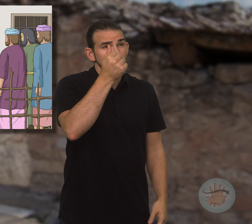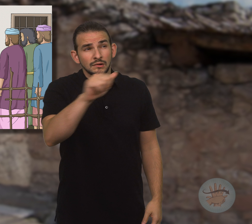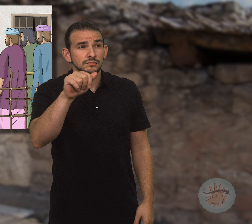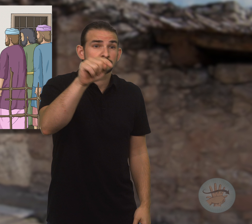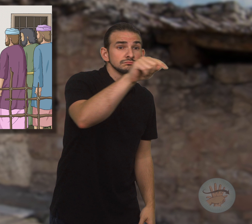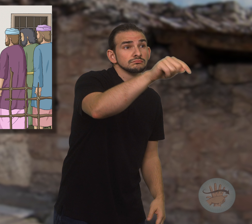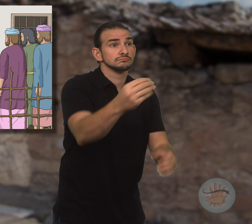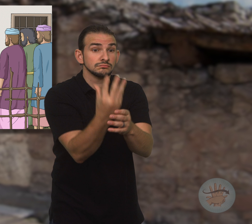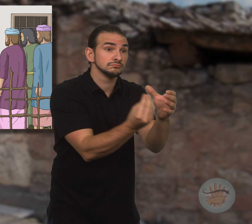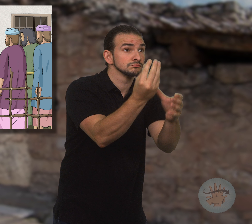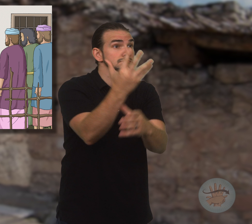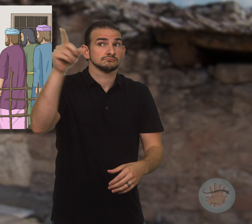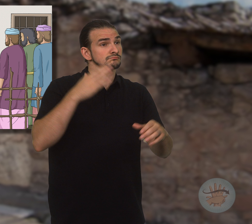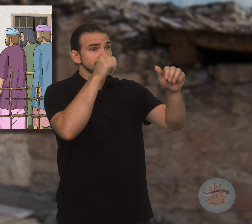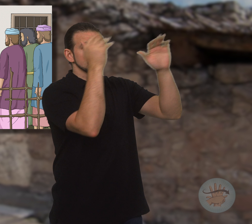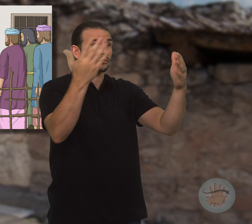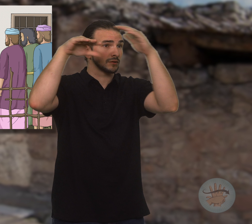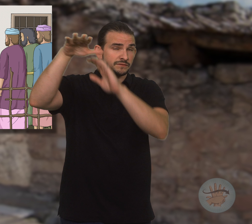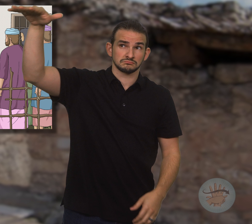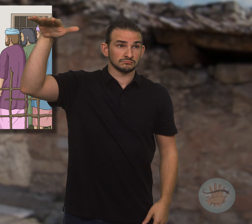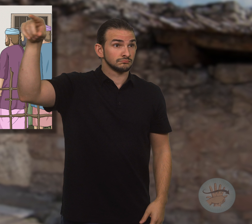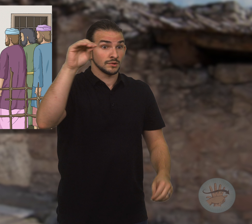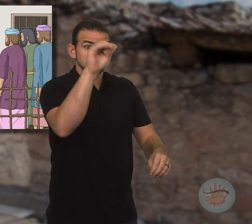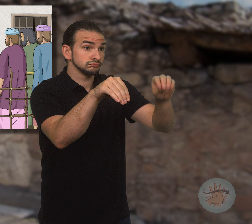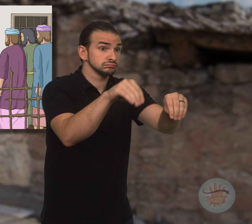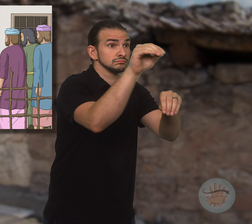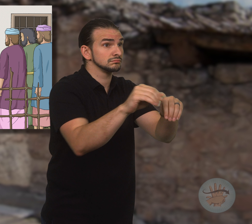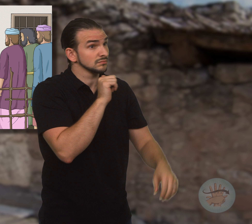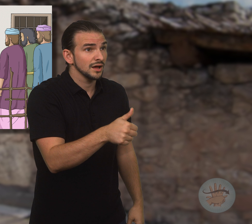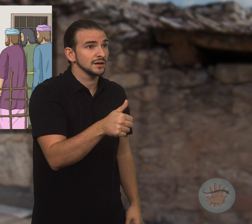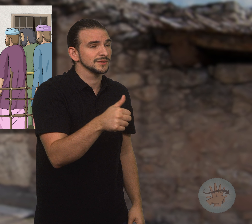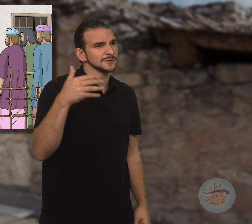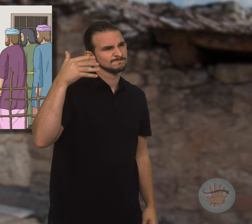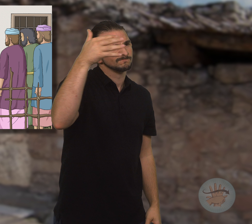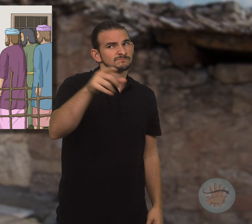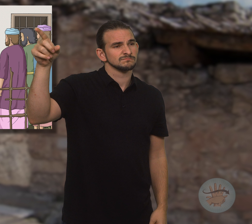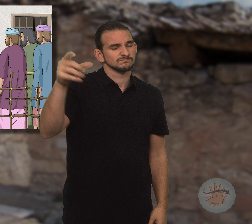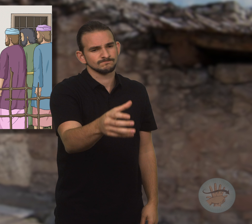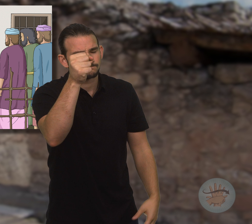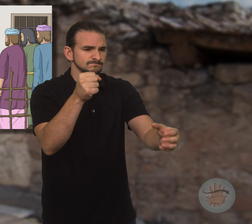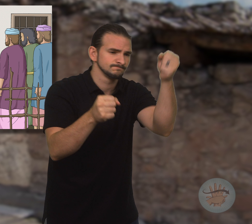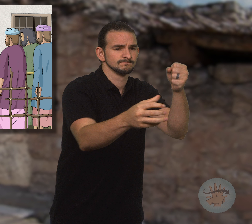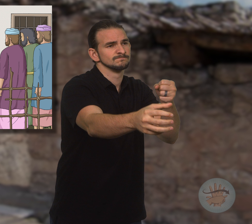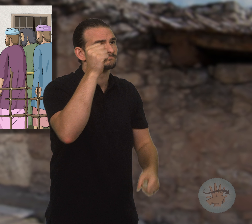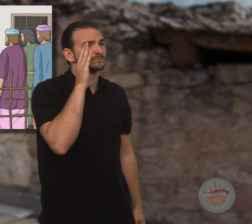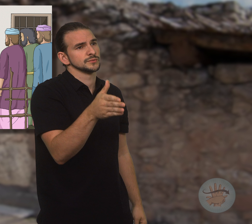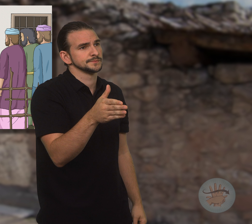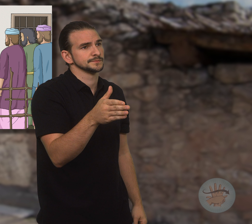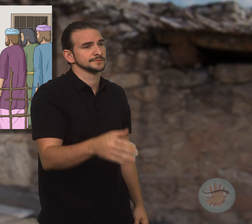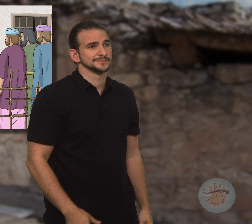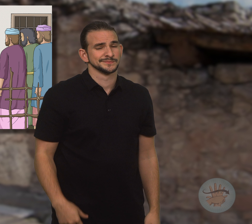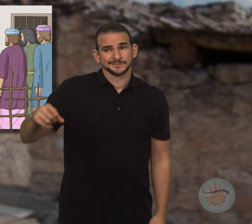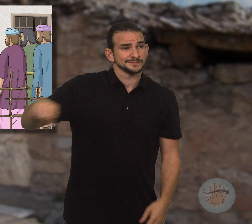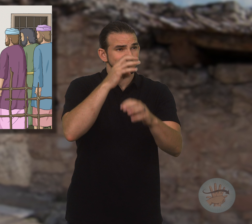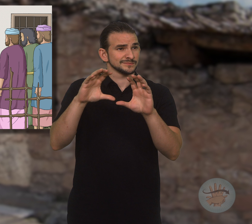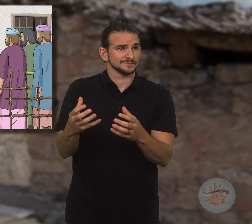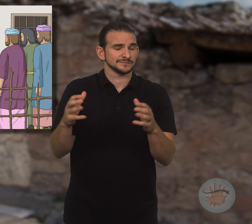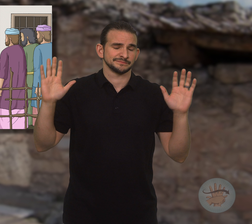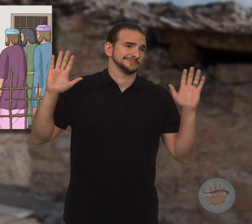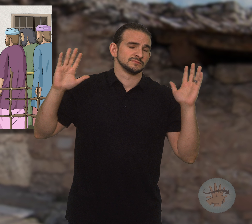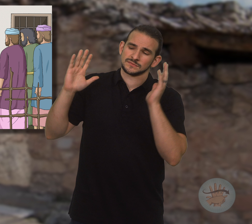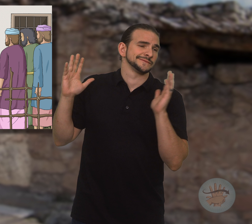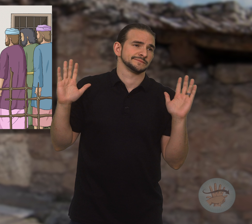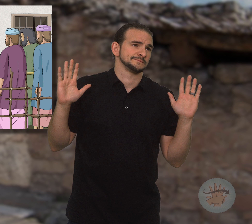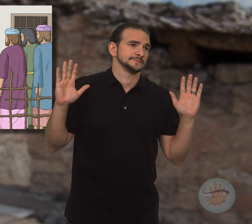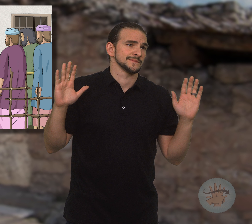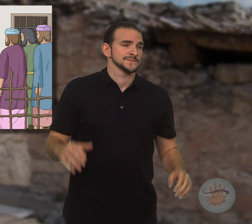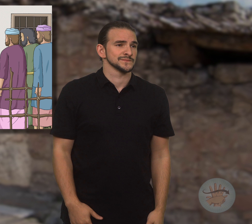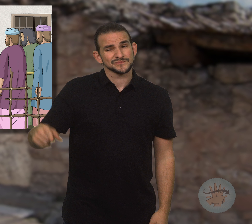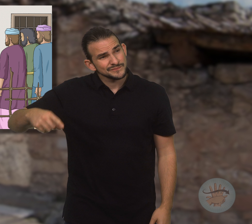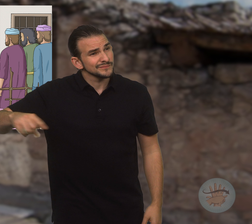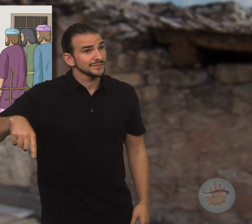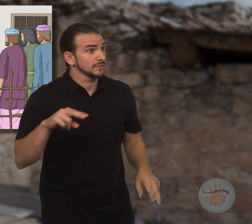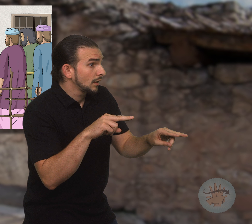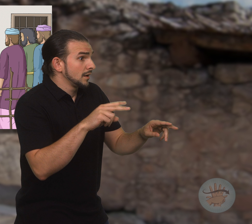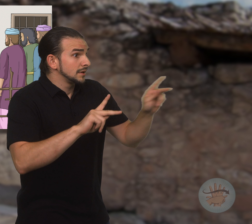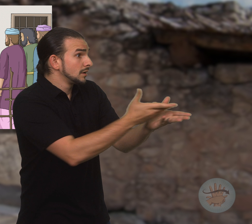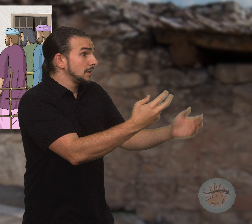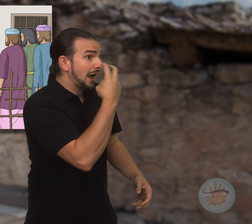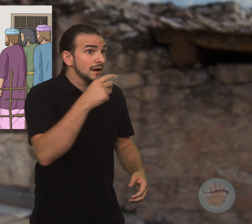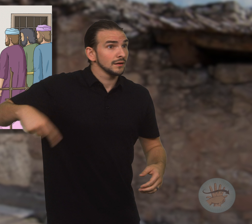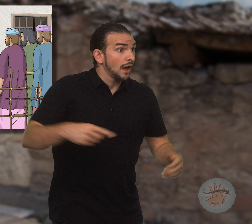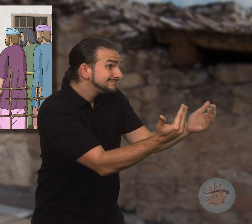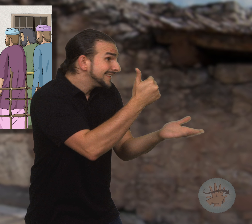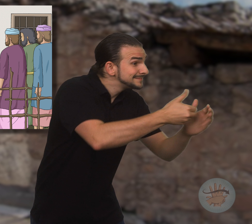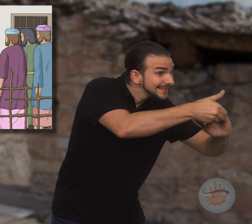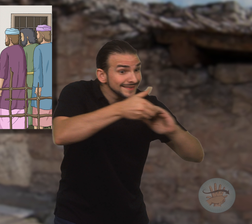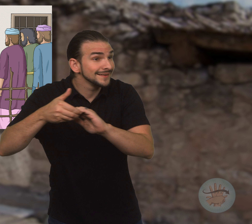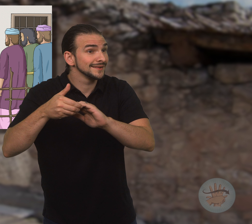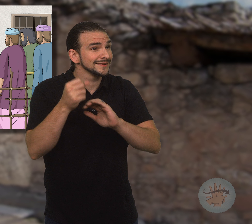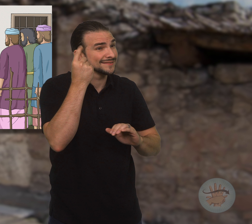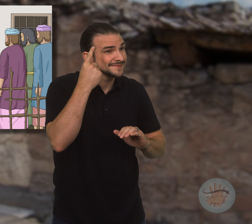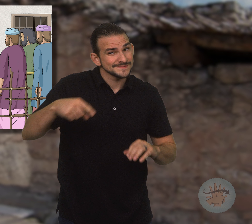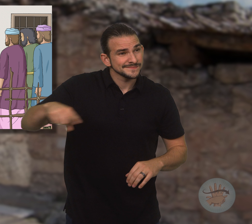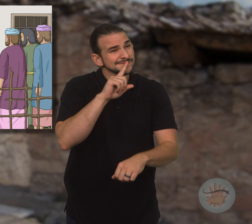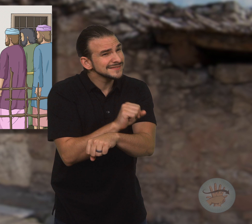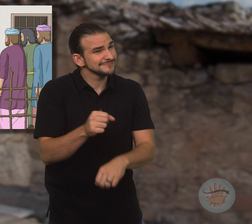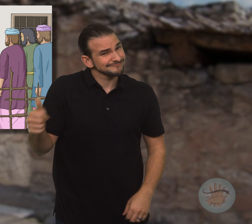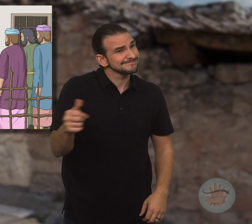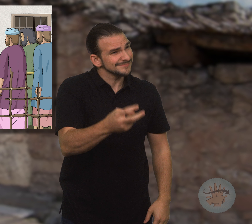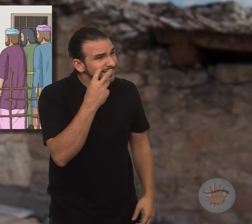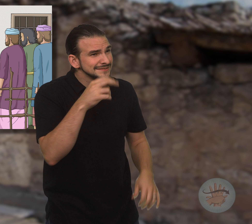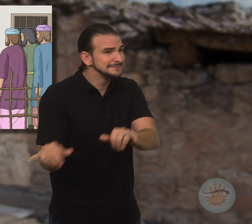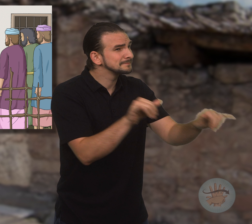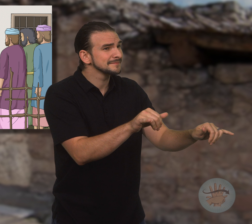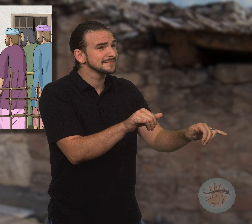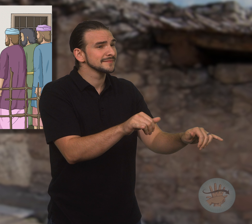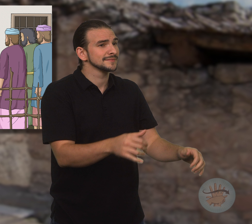But Jesus replied, “Every plant that My heavenly Father has not planted will be pulled up by its roots.